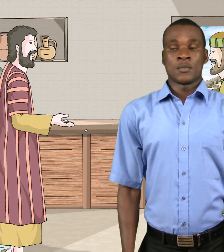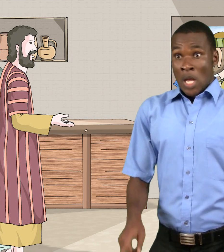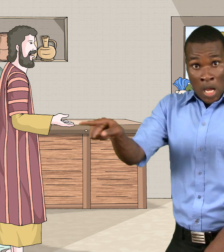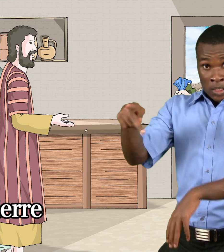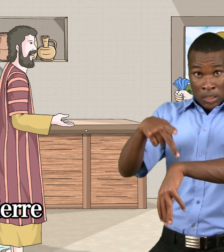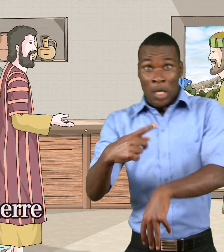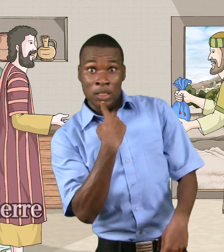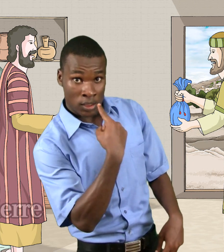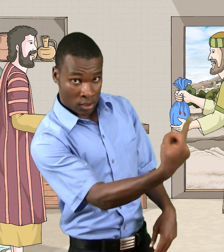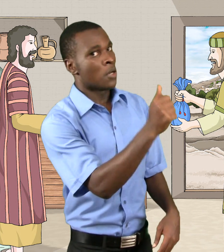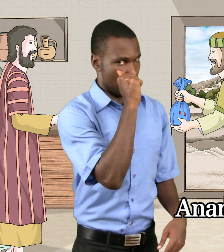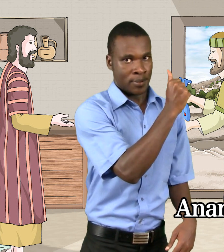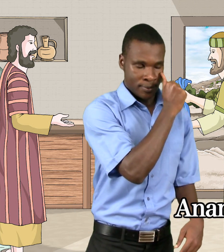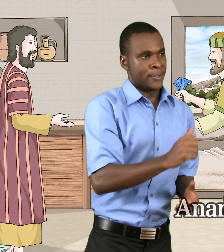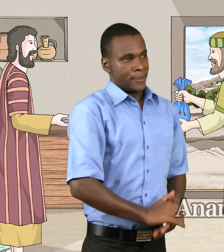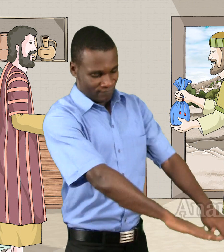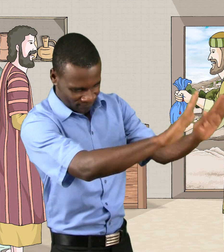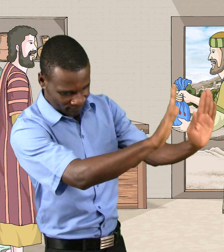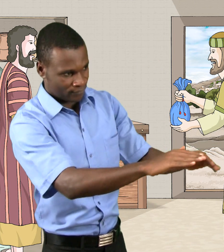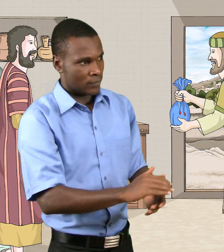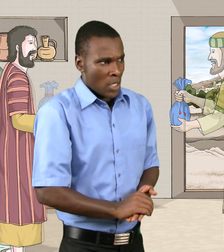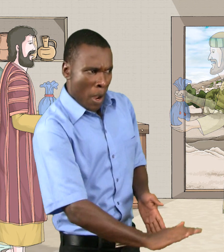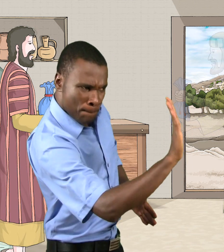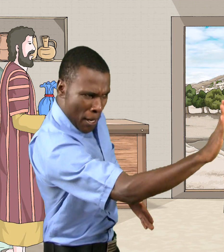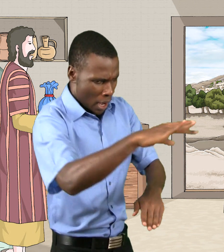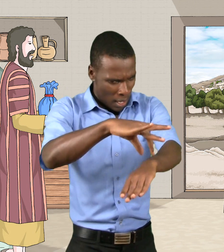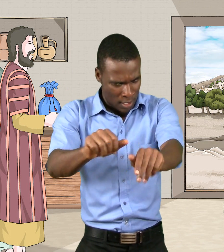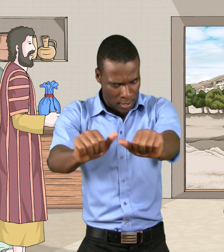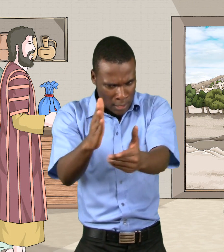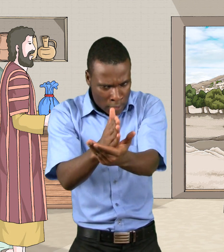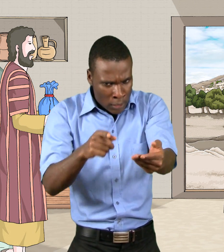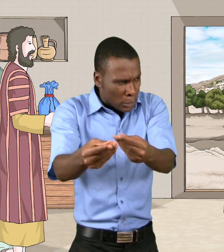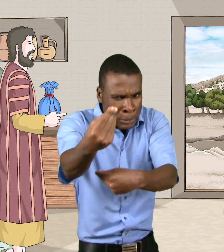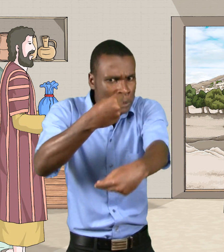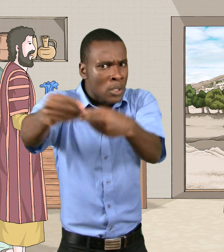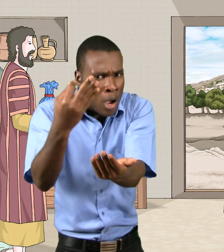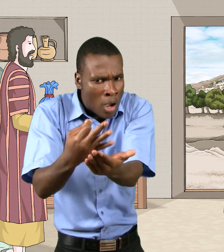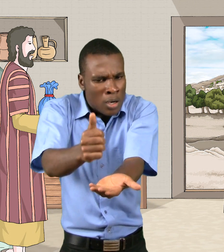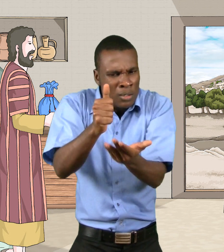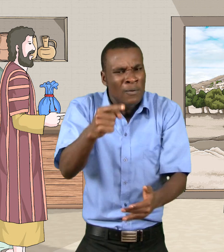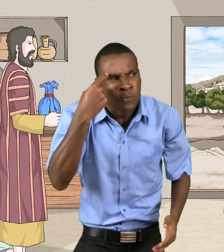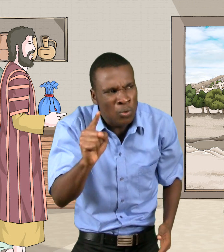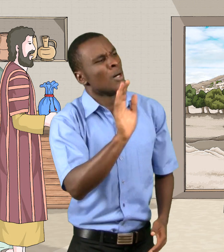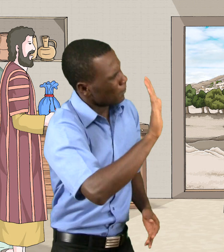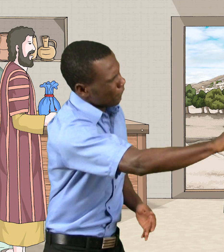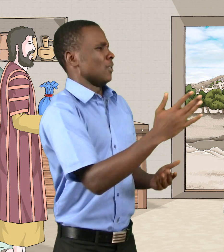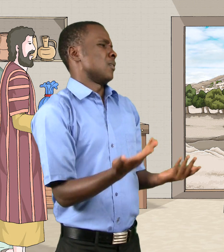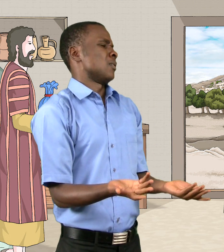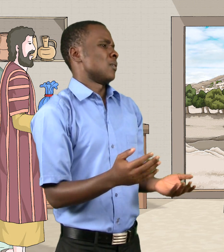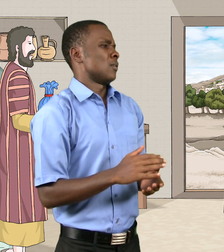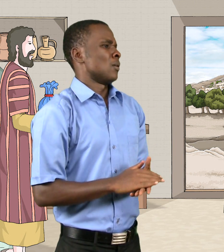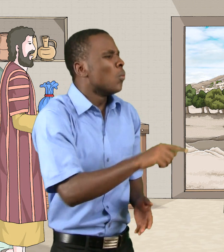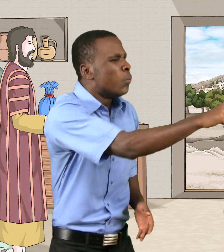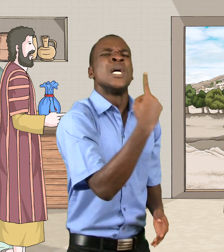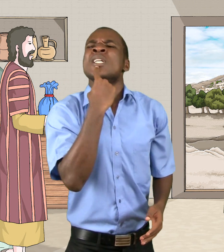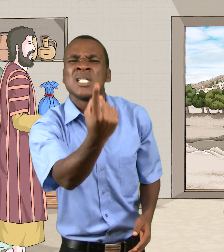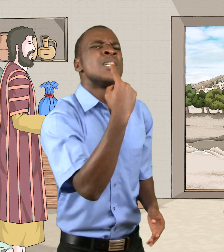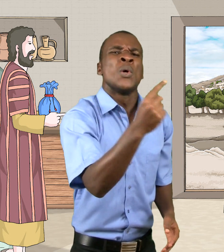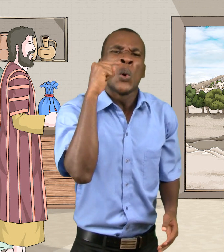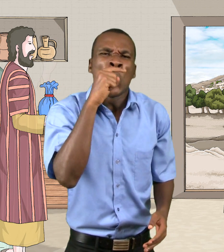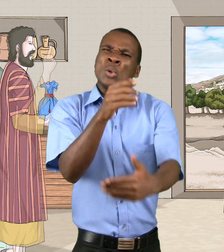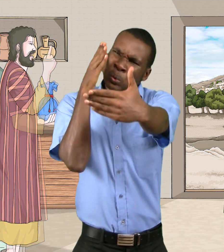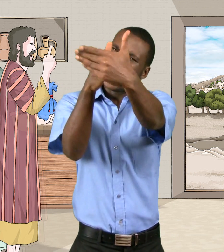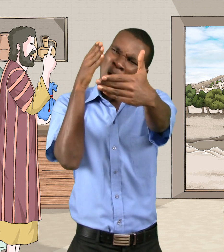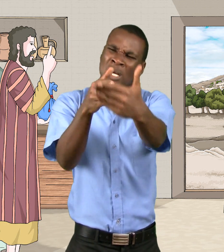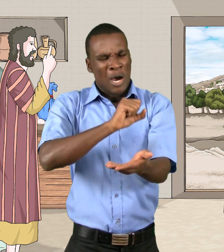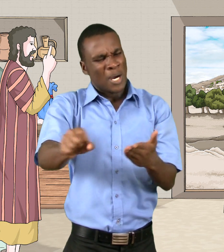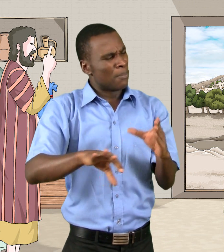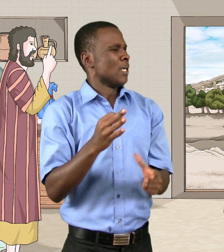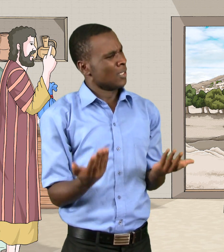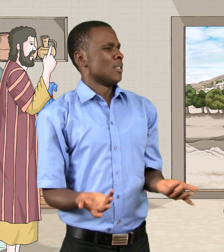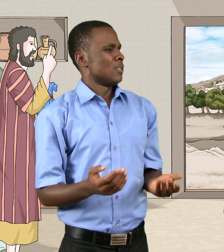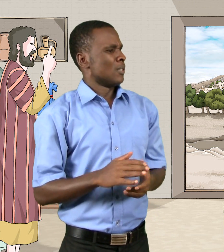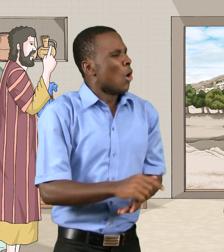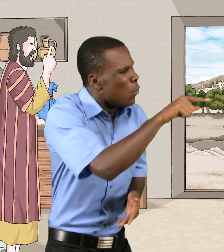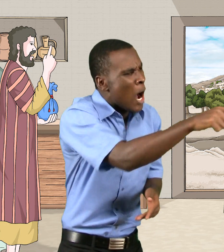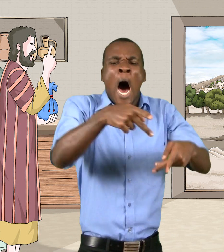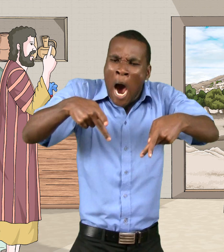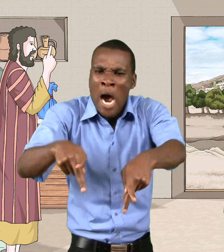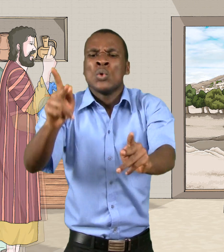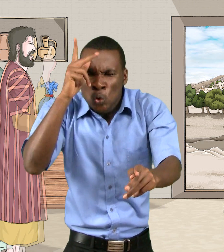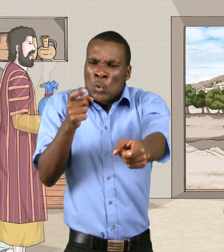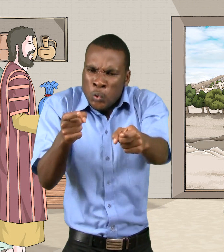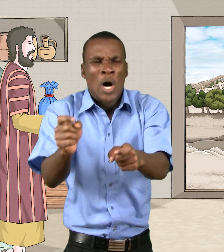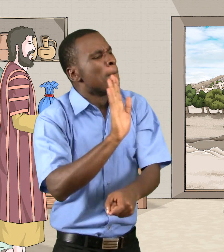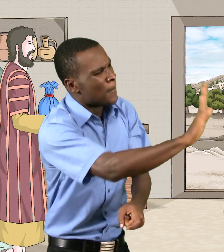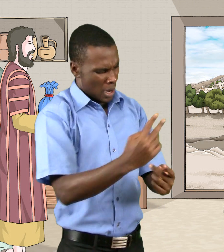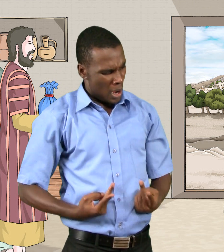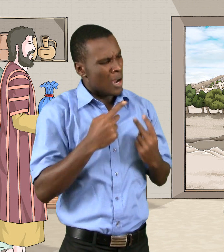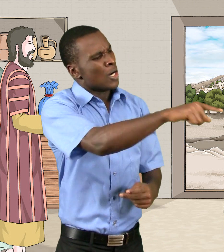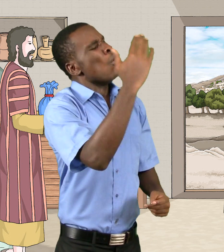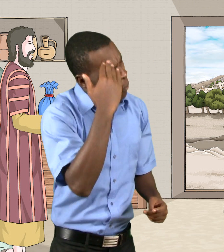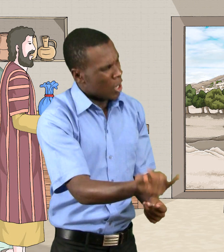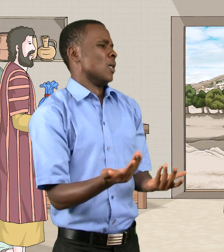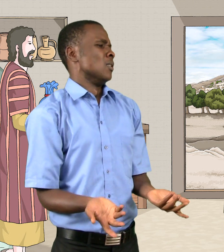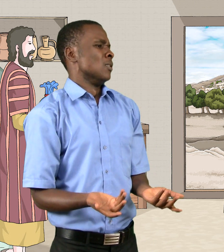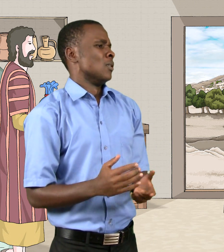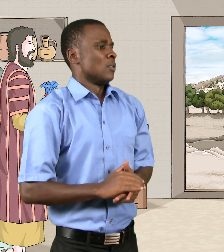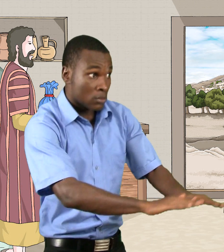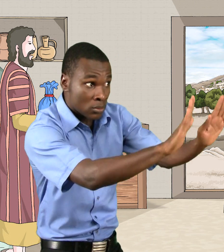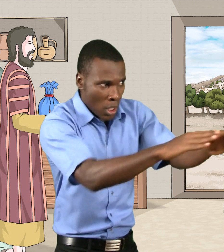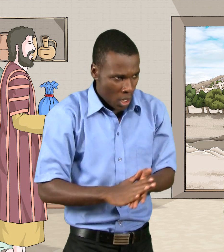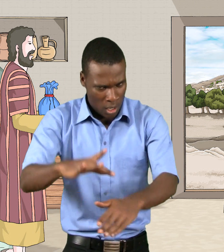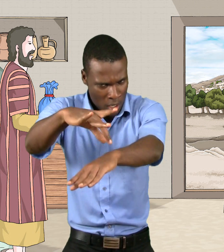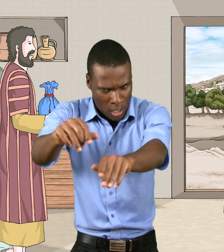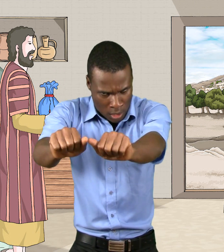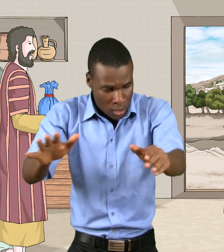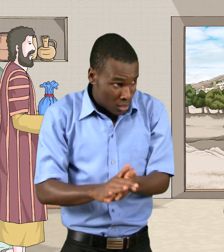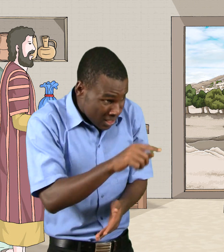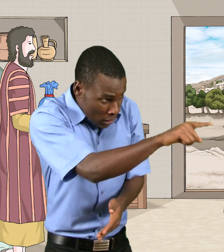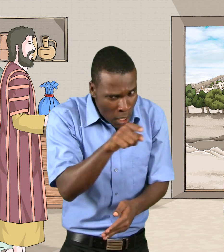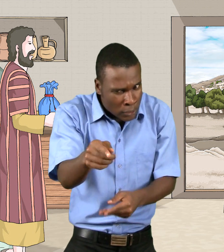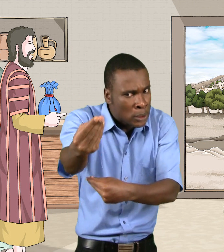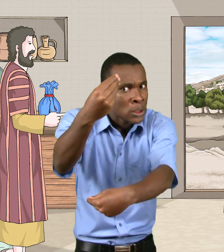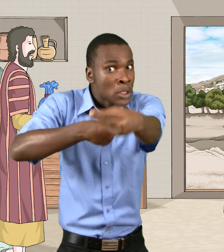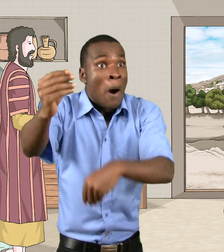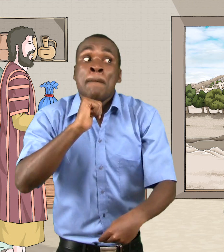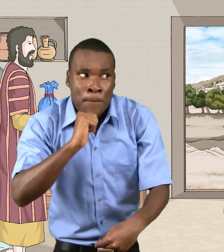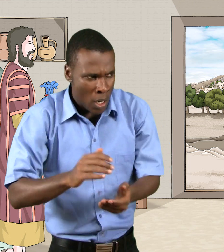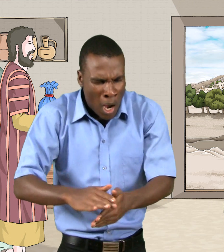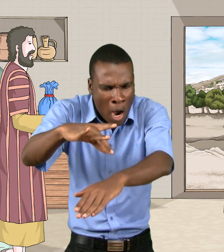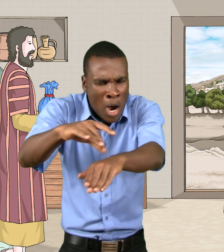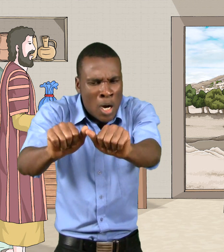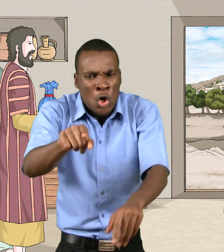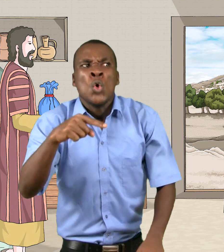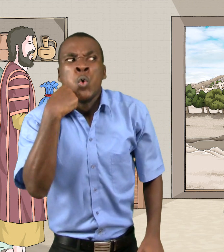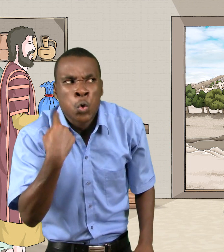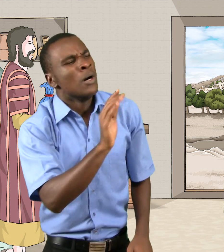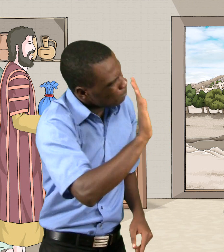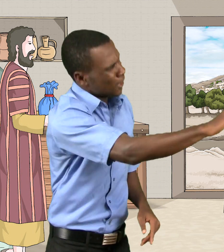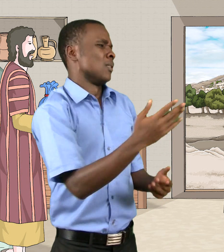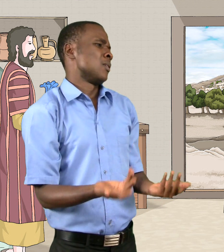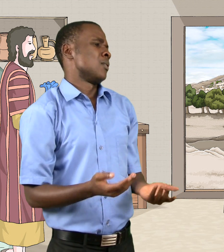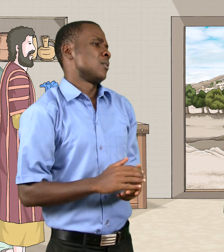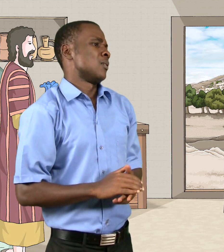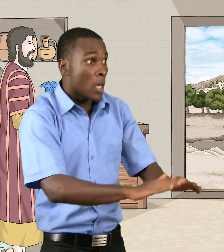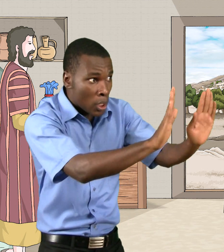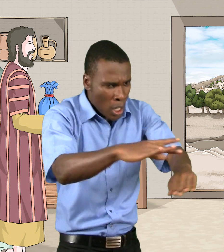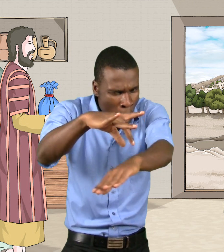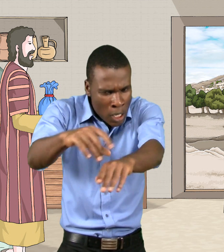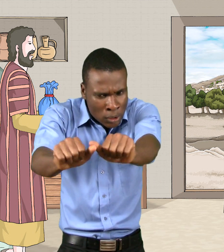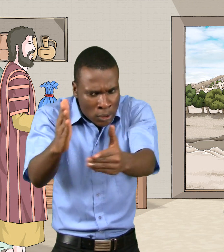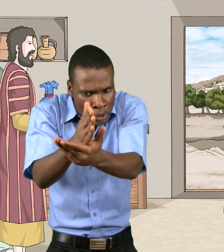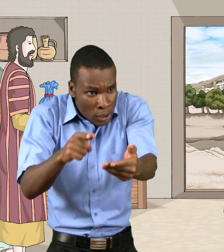Then Peter said, “Ananias, how is it that Satan has filled your heart to lie to the Holy Spirit and withhold some of the proceeds from the land?